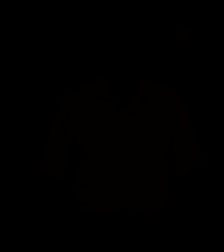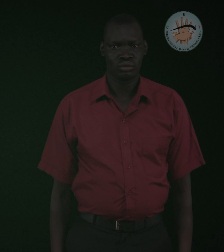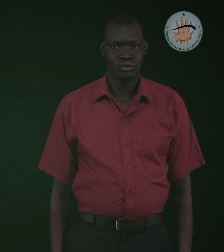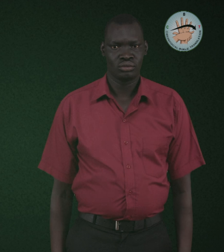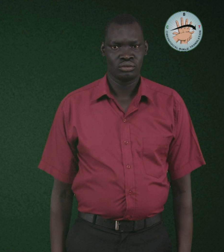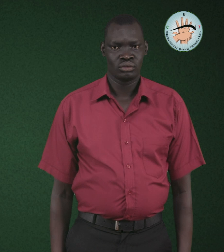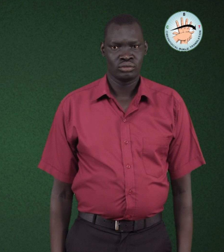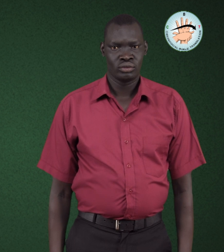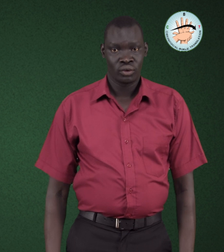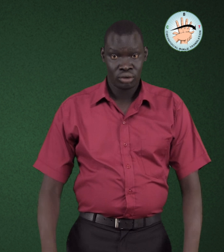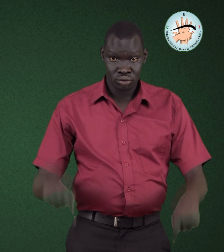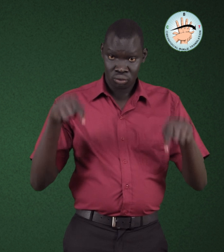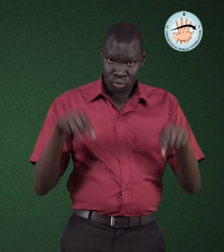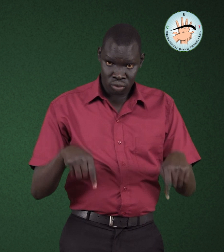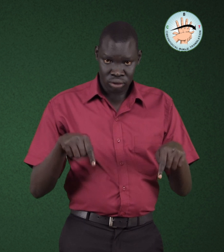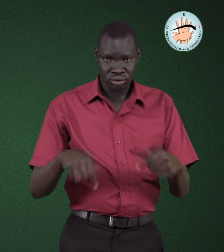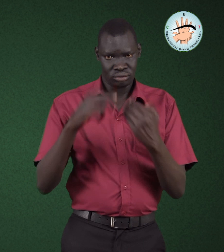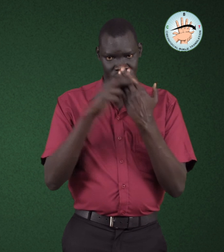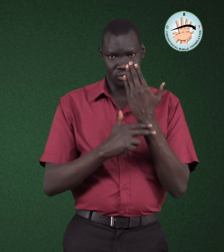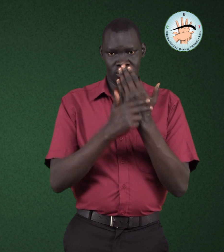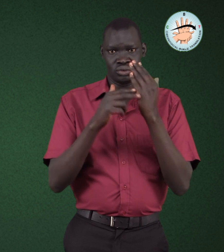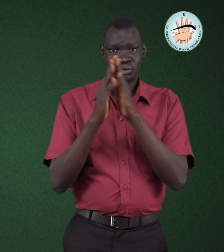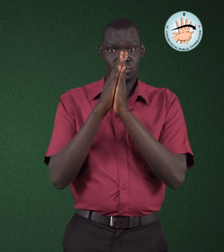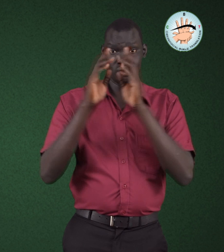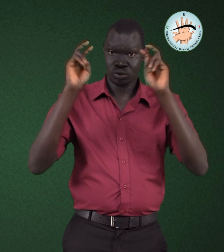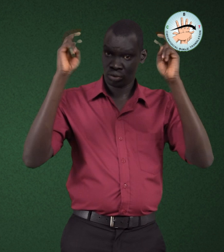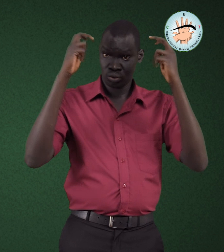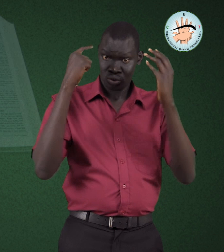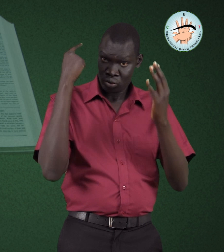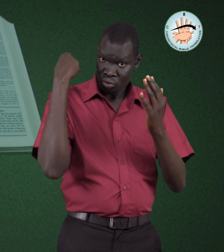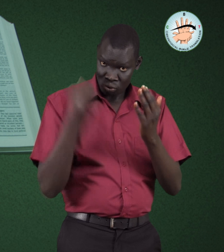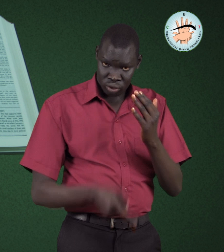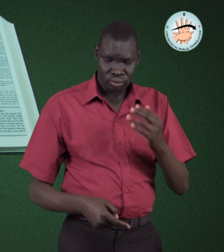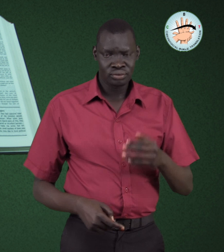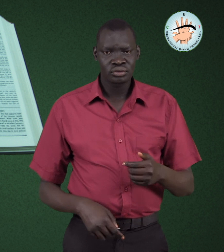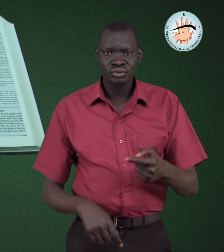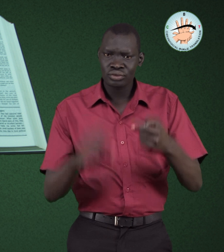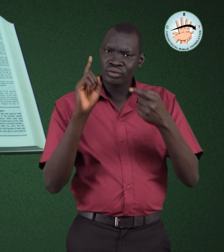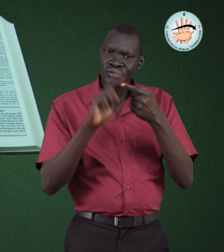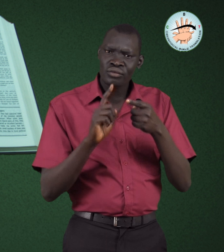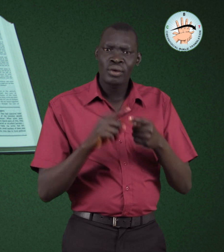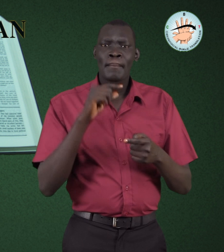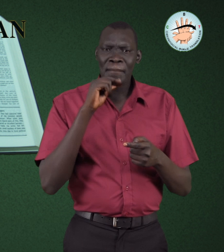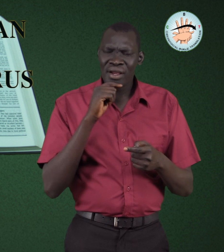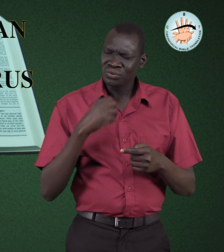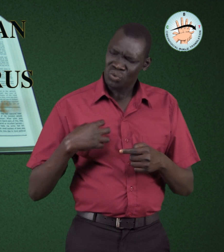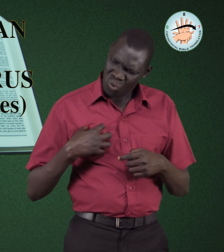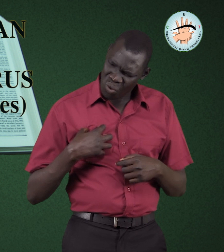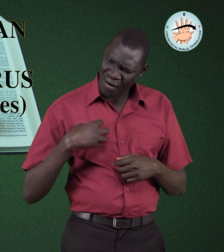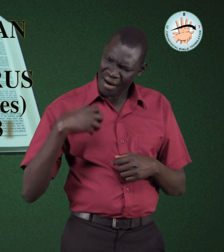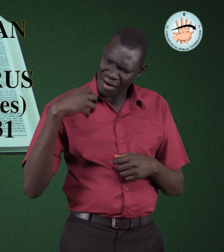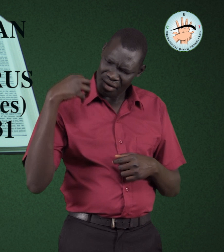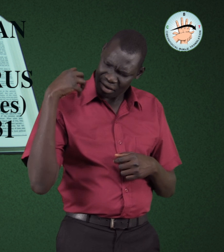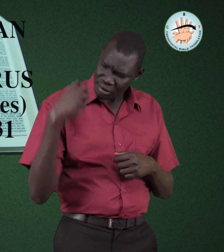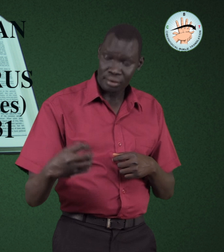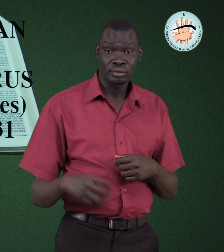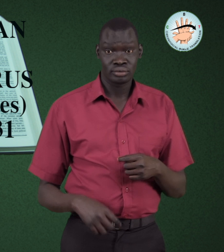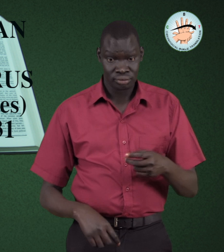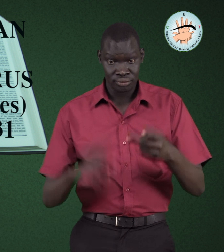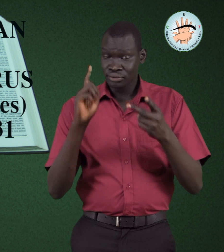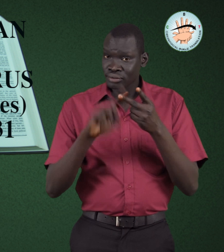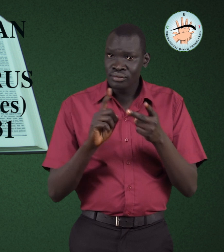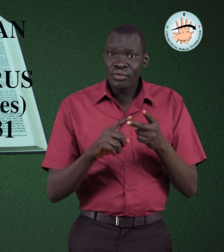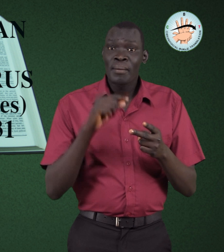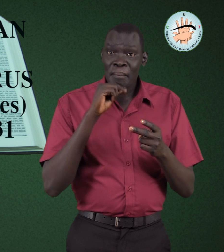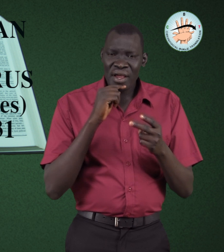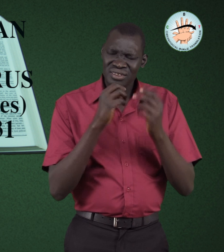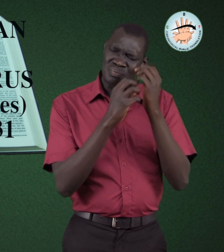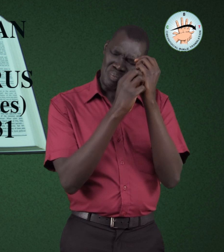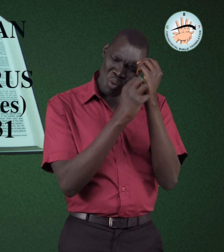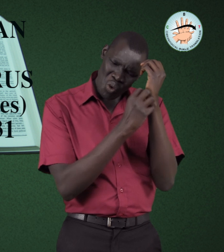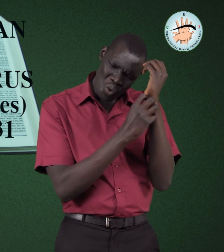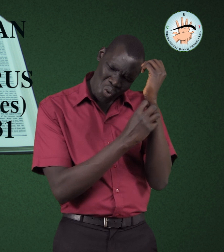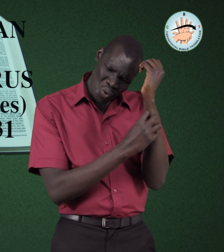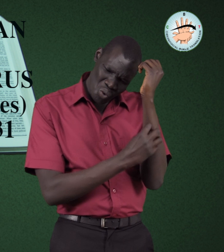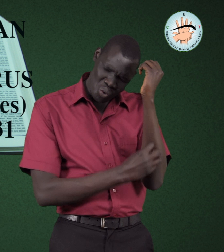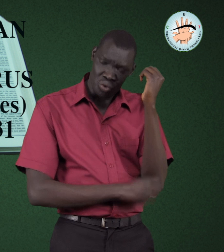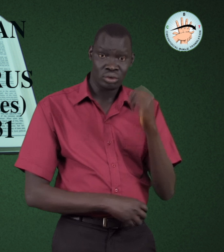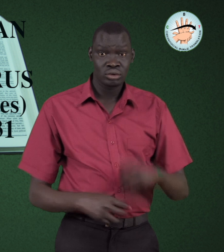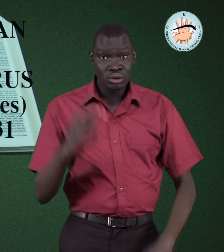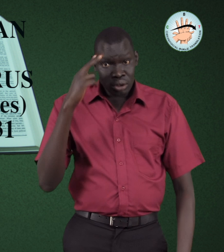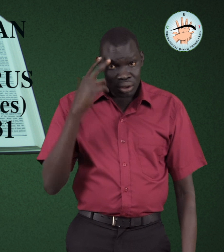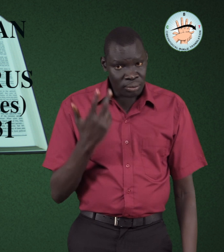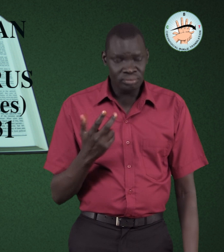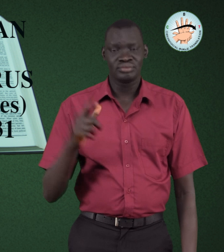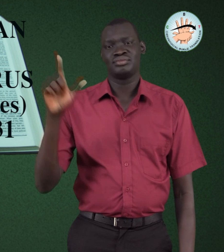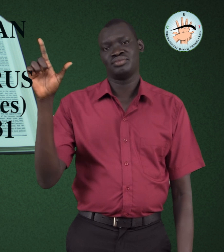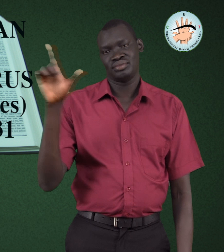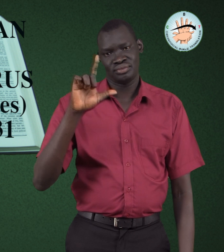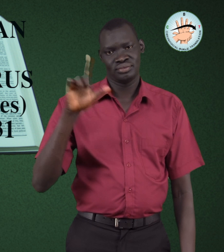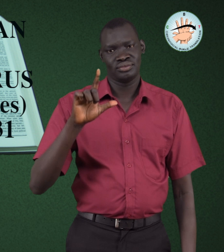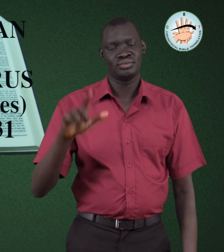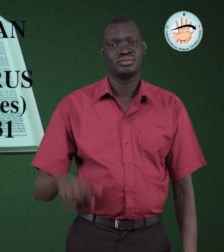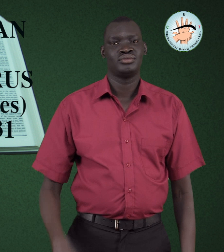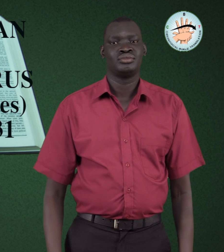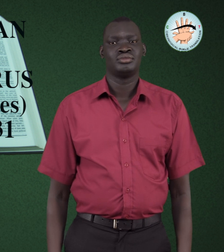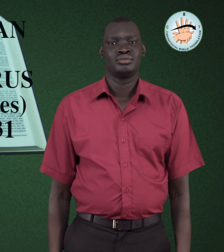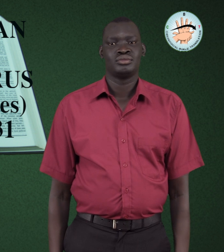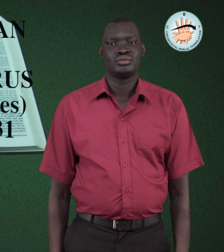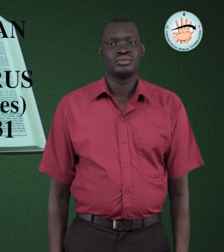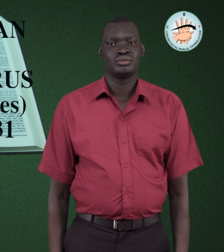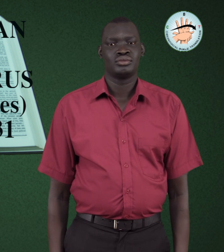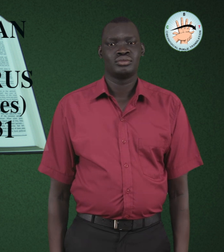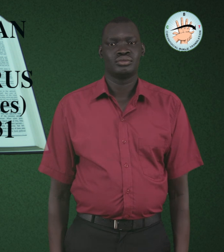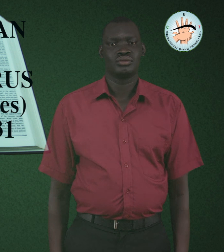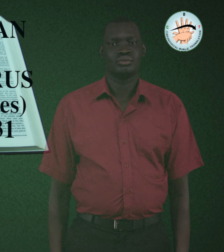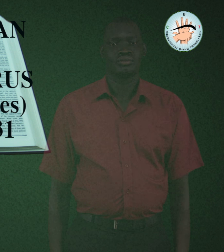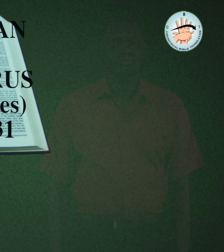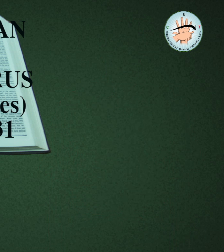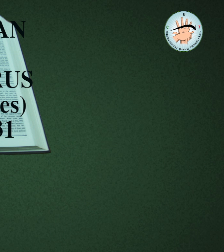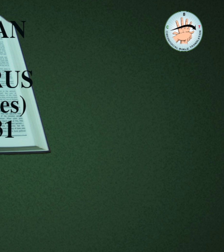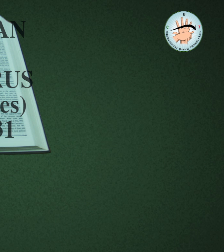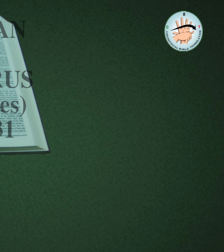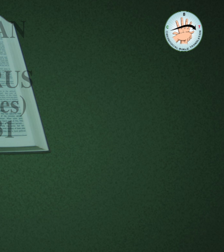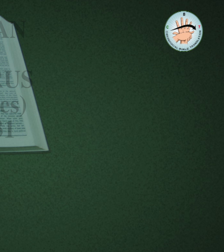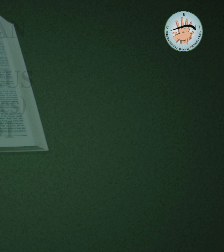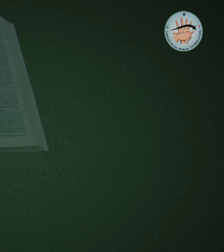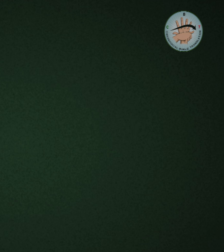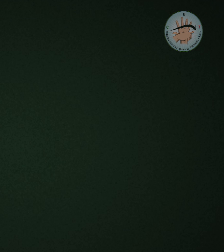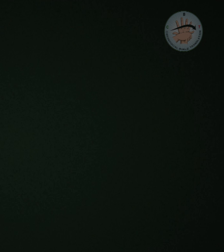Jesus gives the story about the rich man and Lazarus